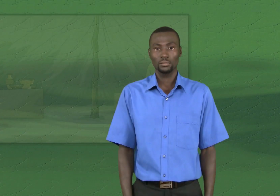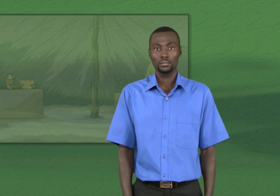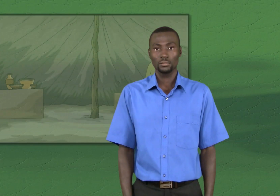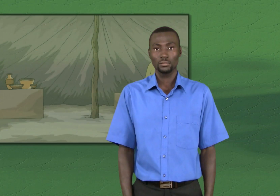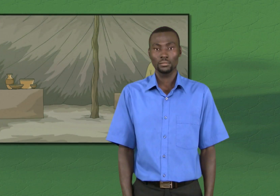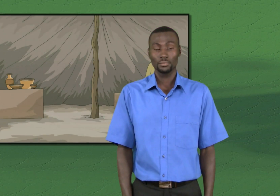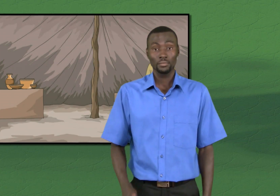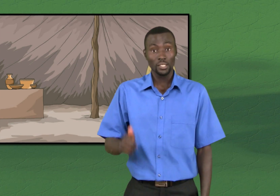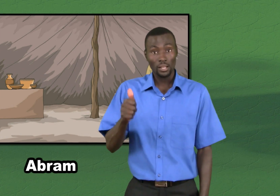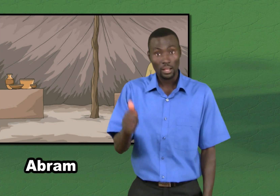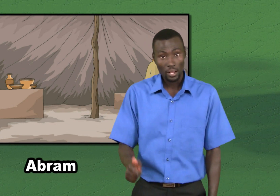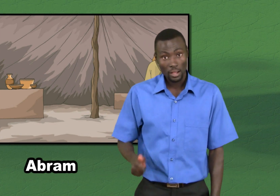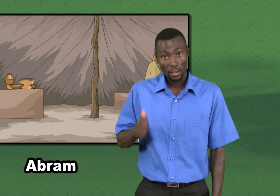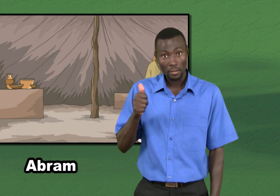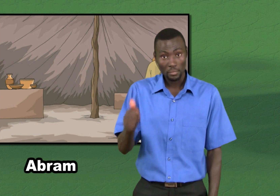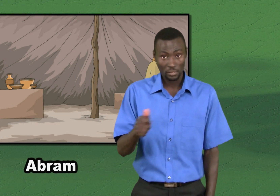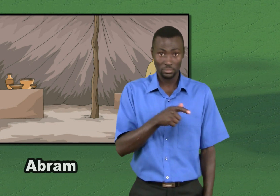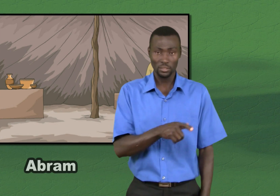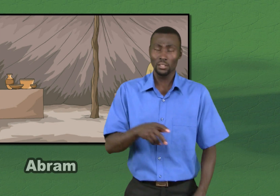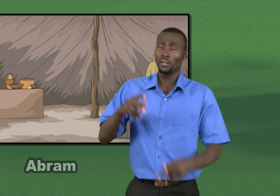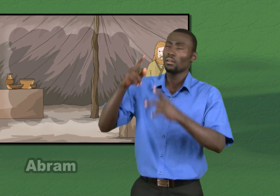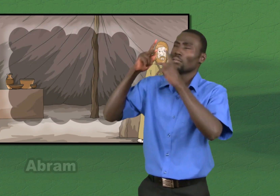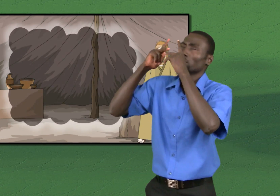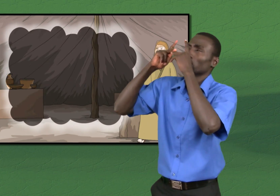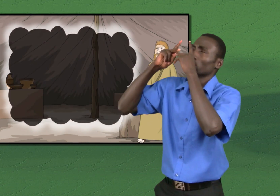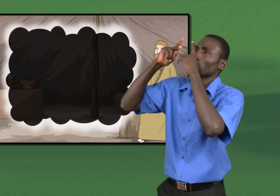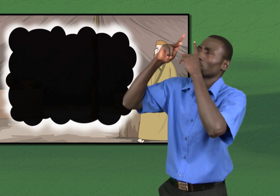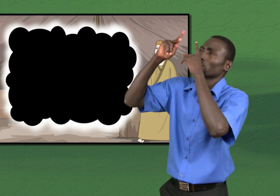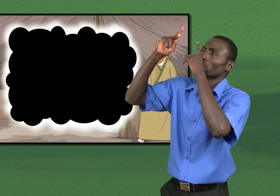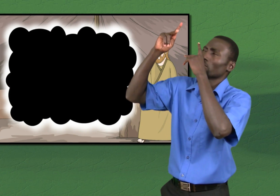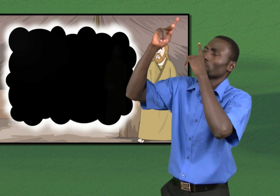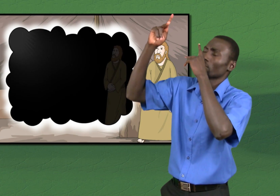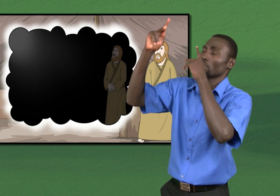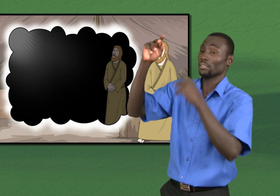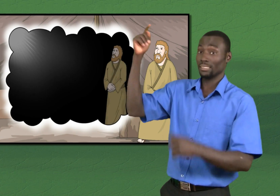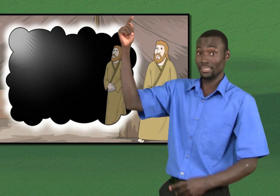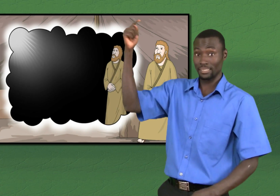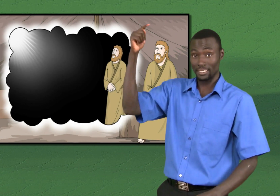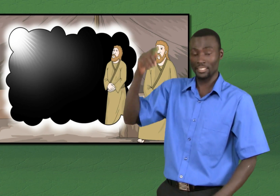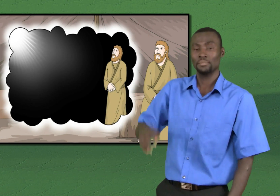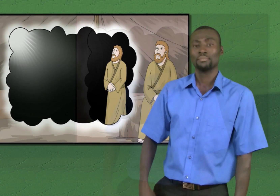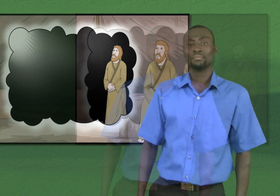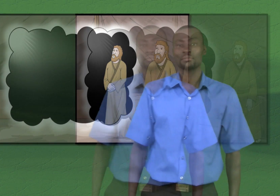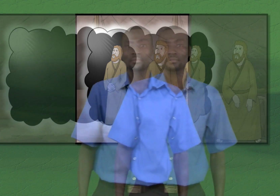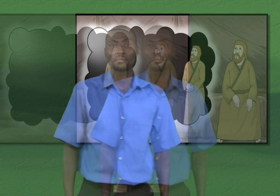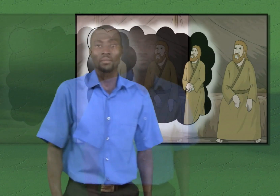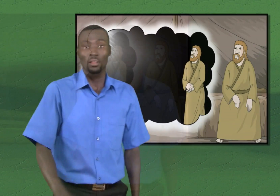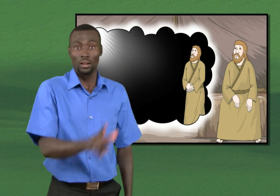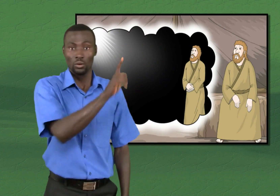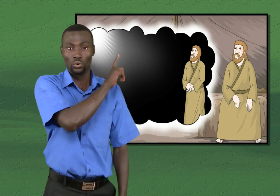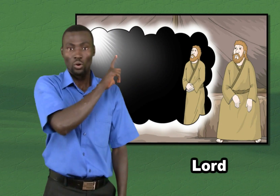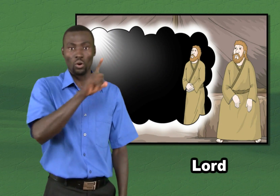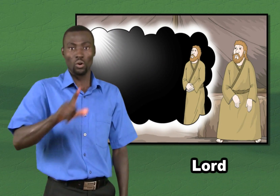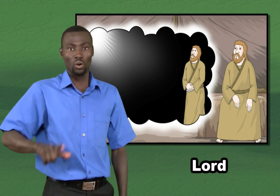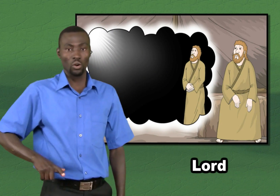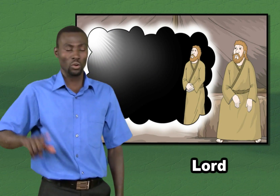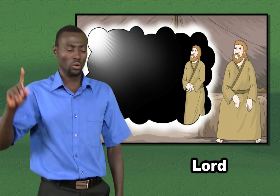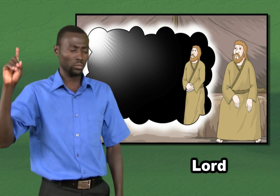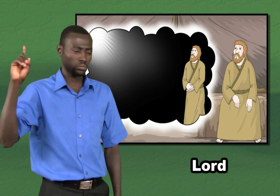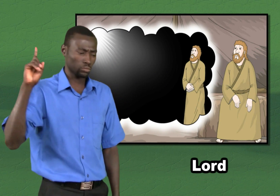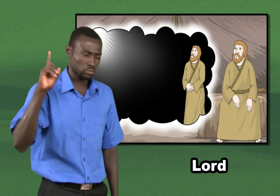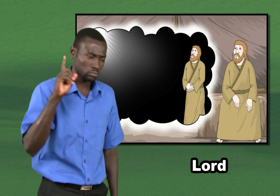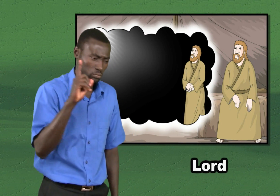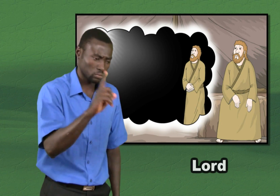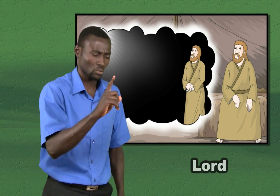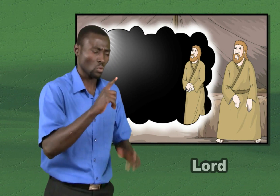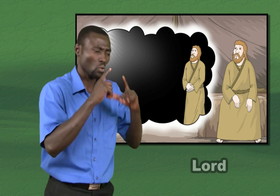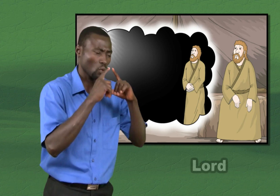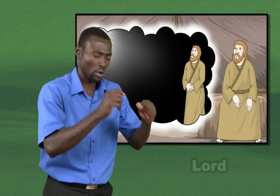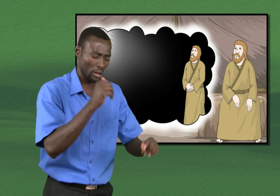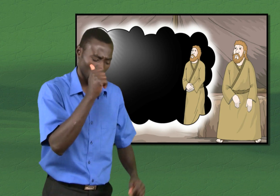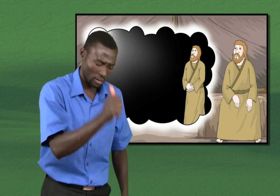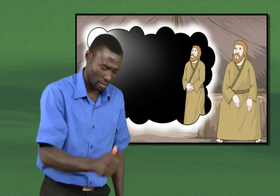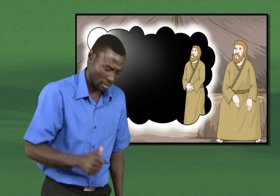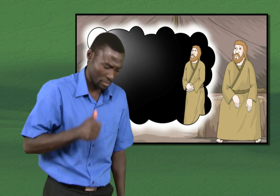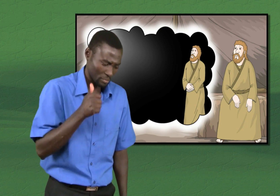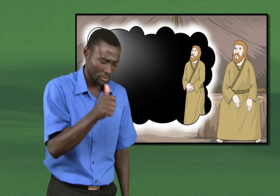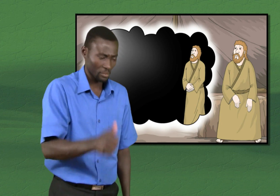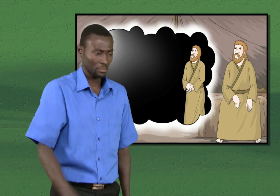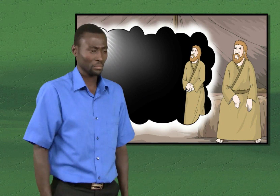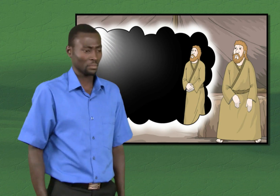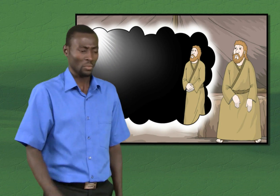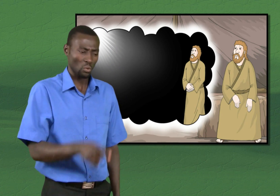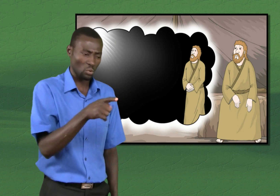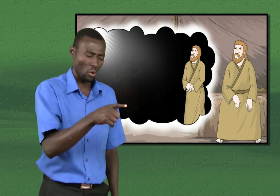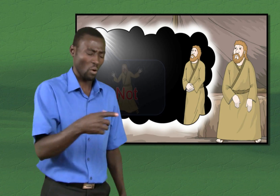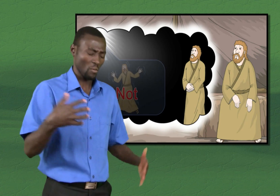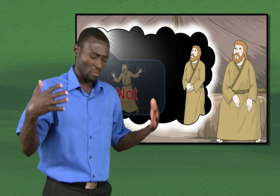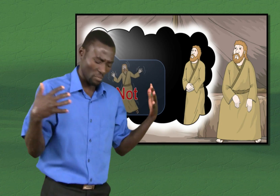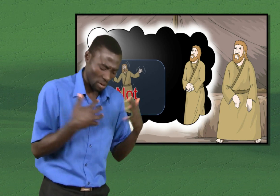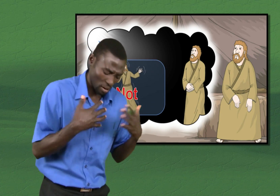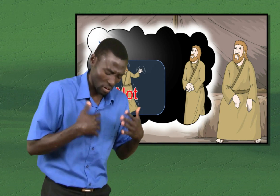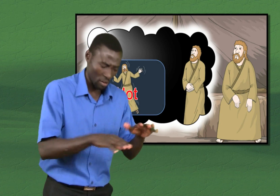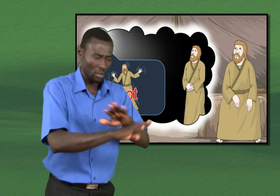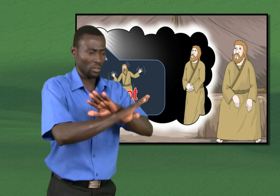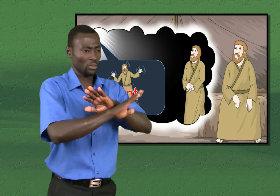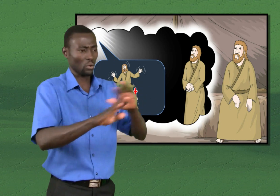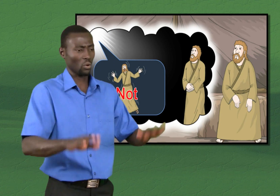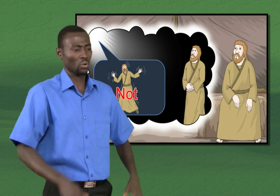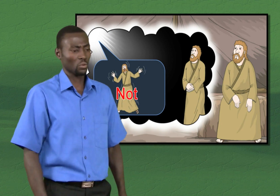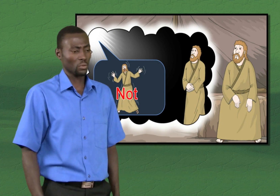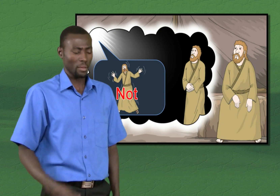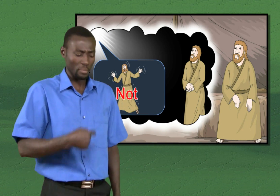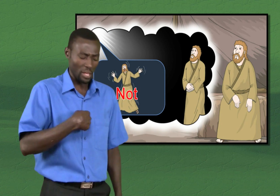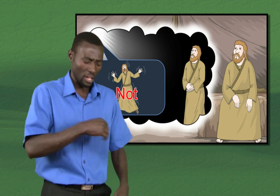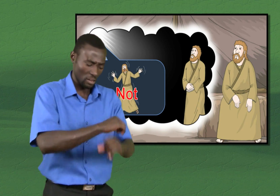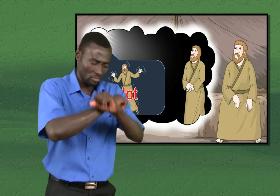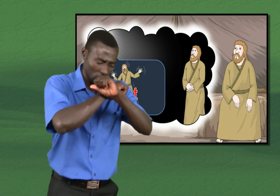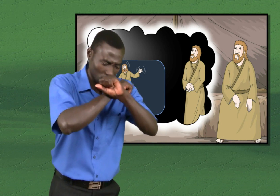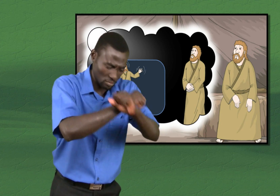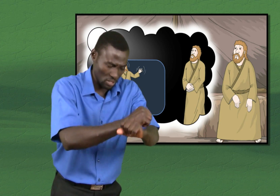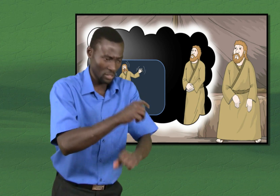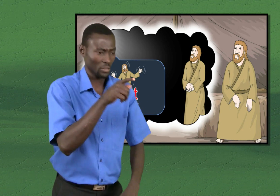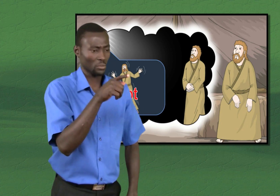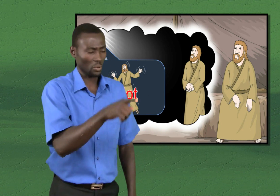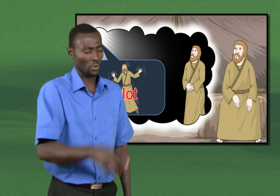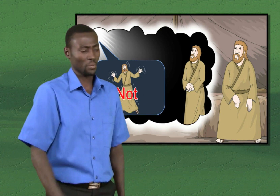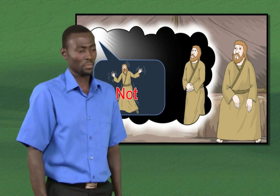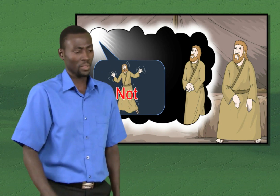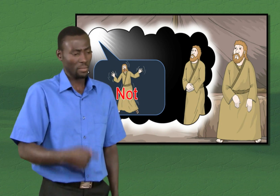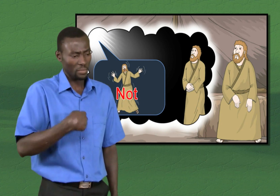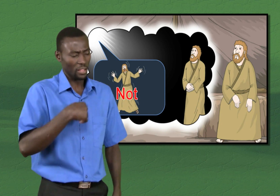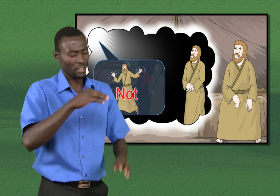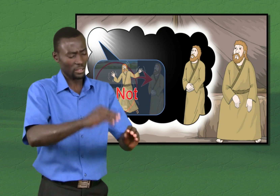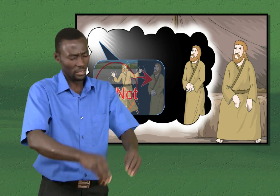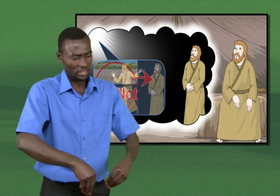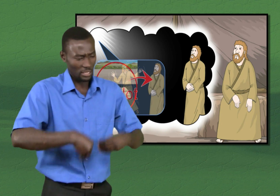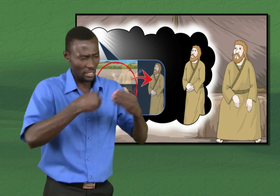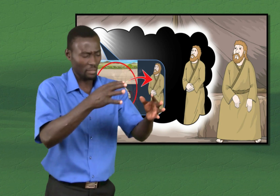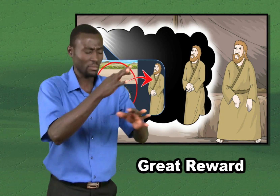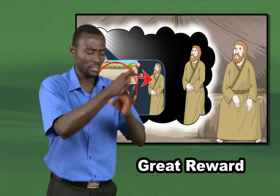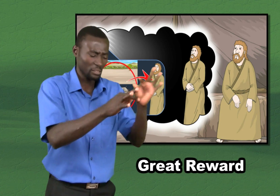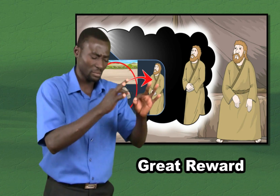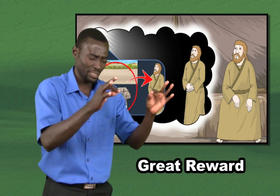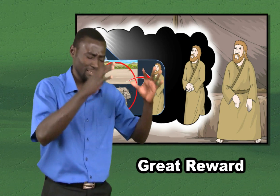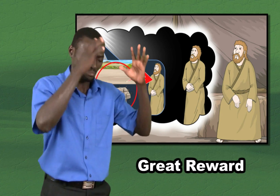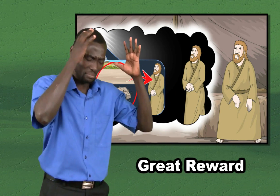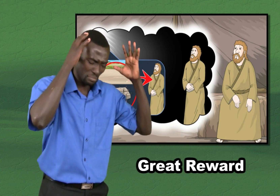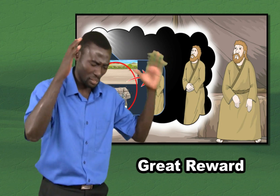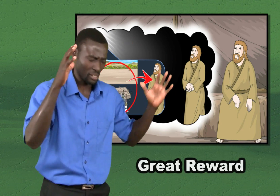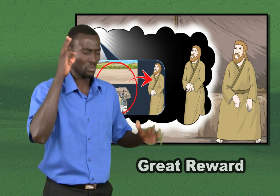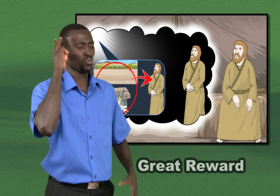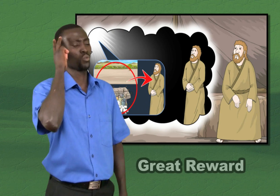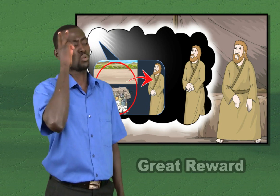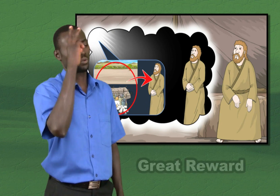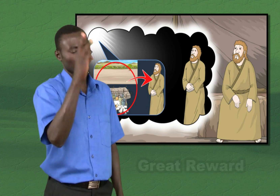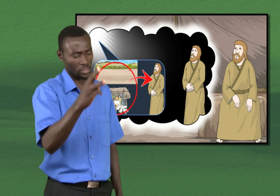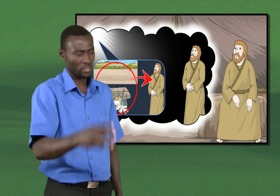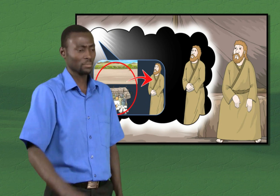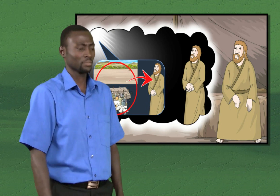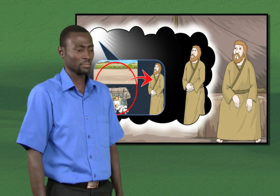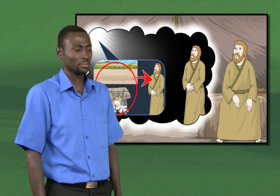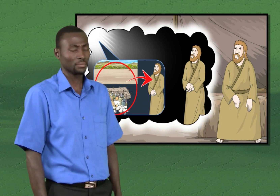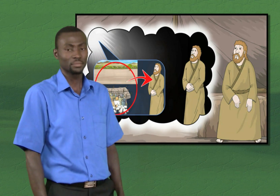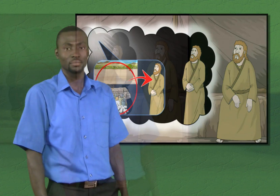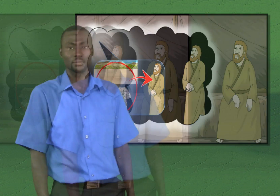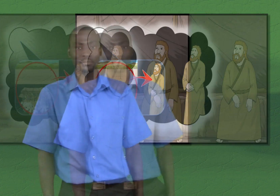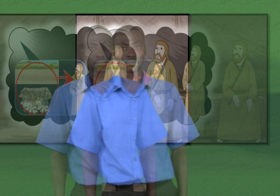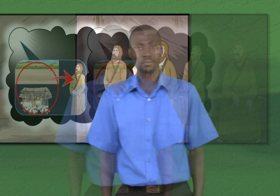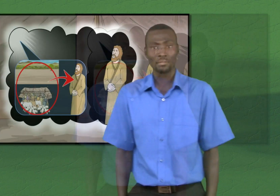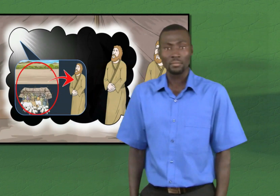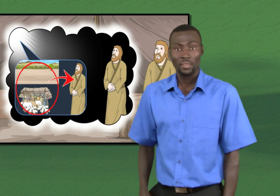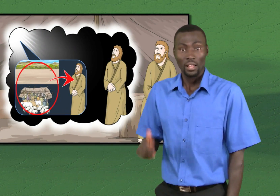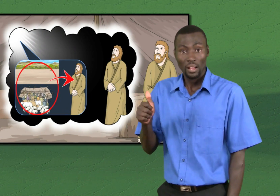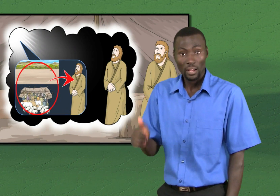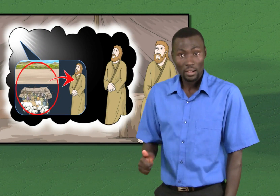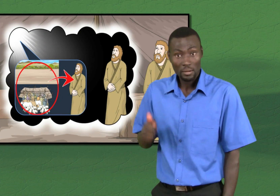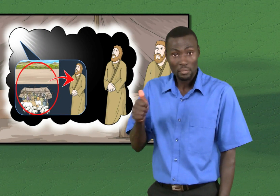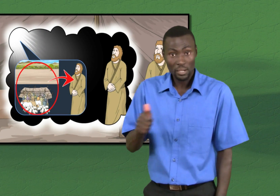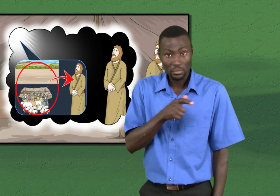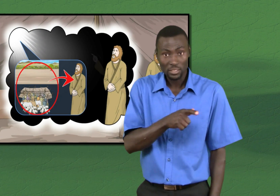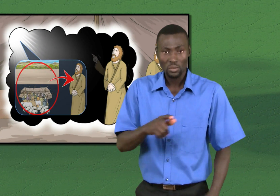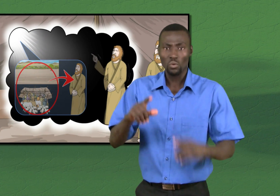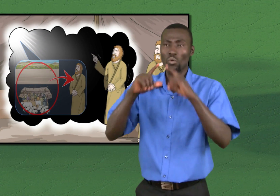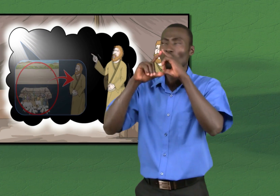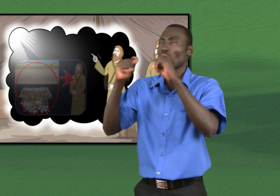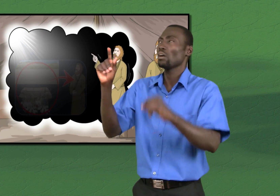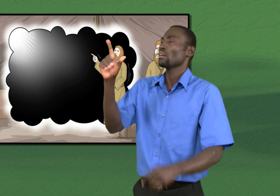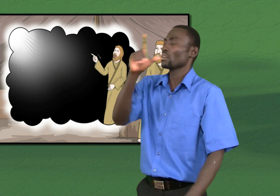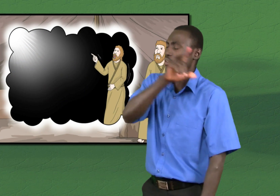After these events, the word of the LORD came to Abram in a vision: “Do not be afraid, Abram. I am your shield, your very great reward.”